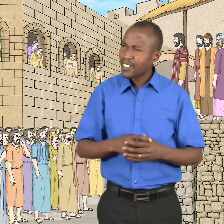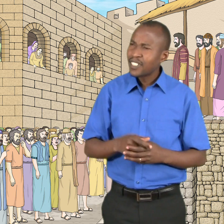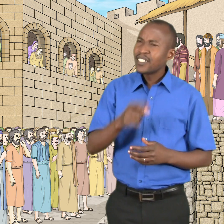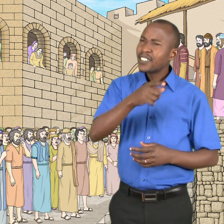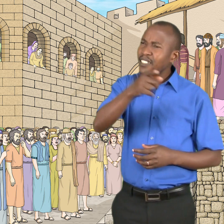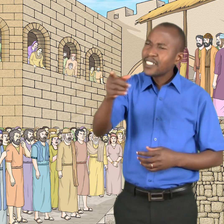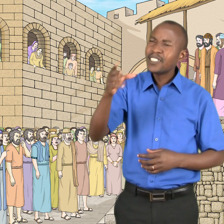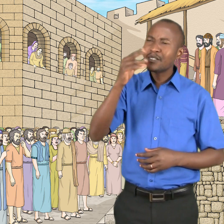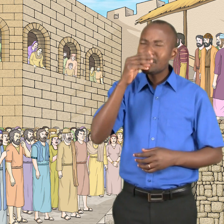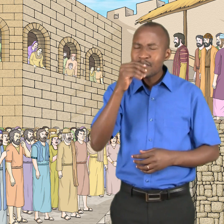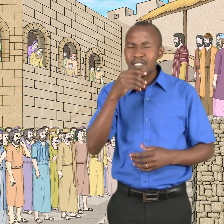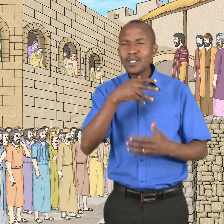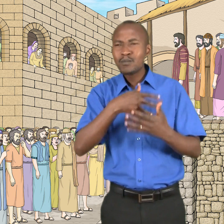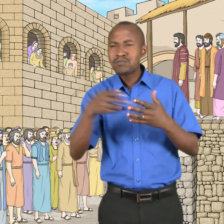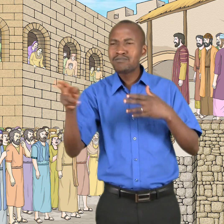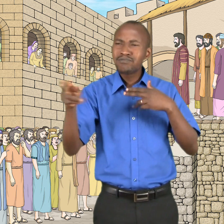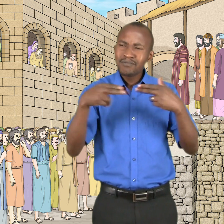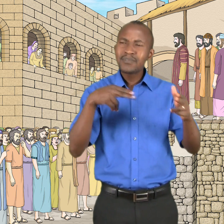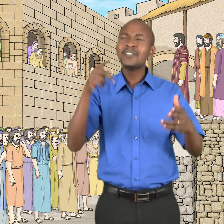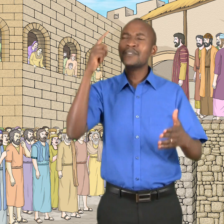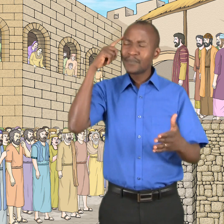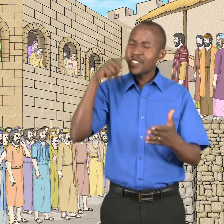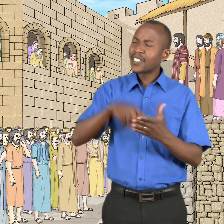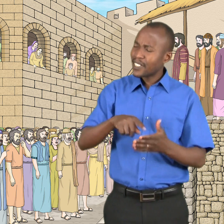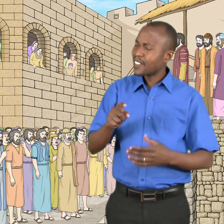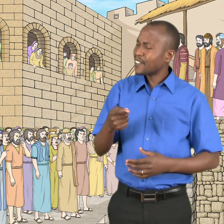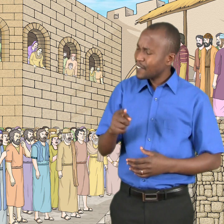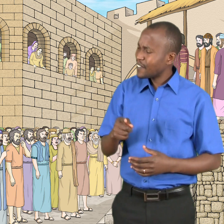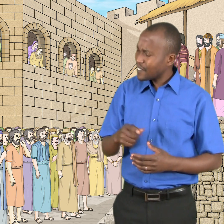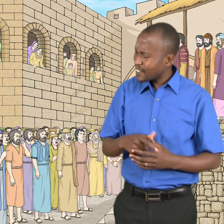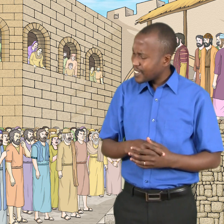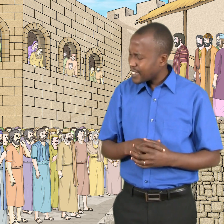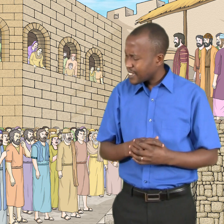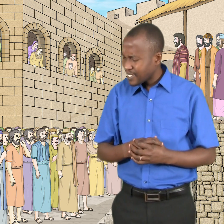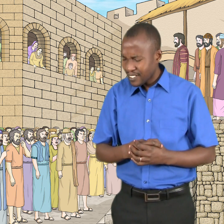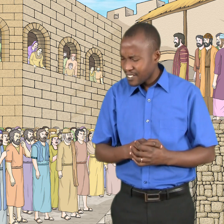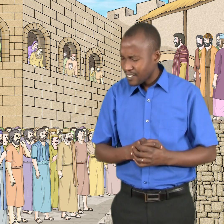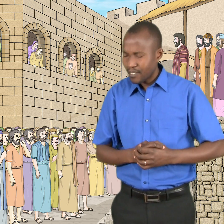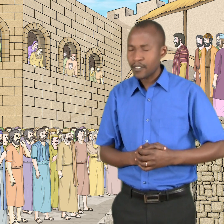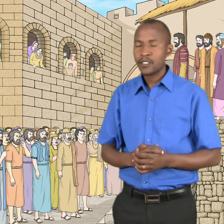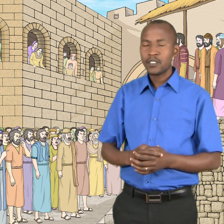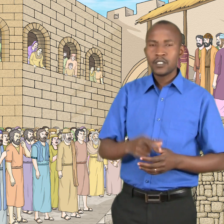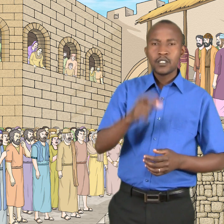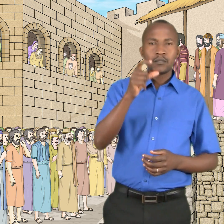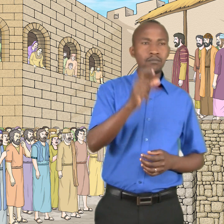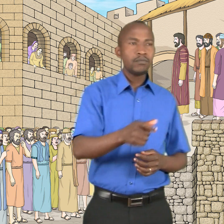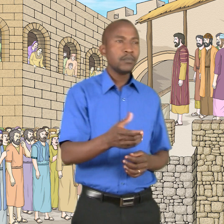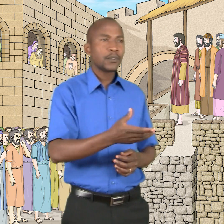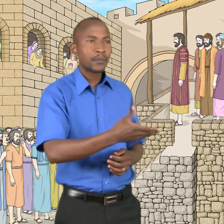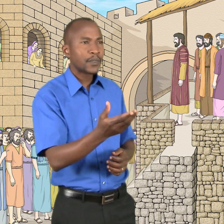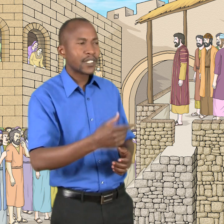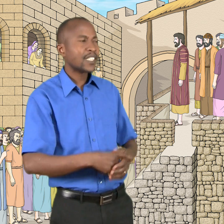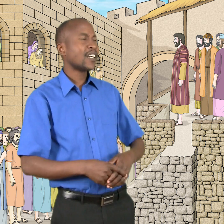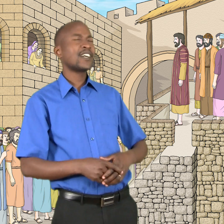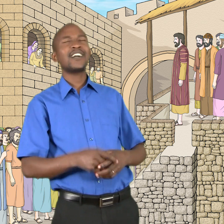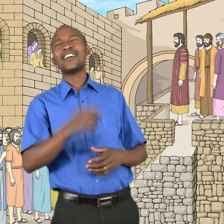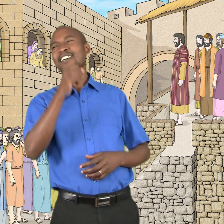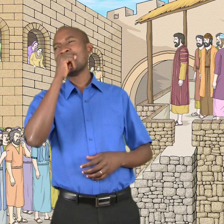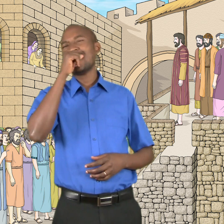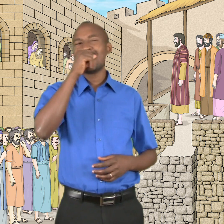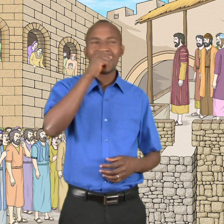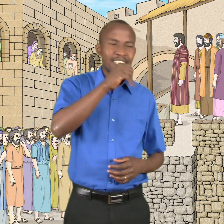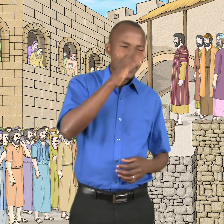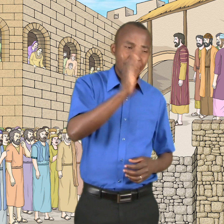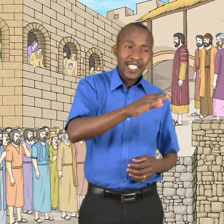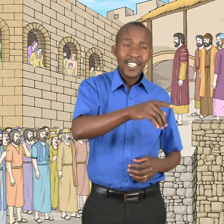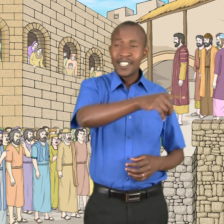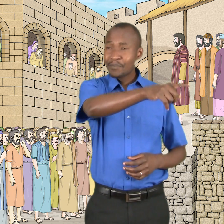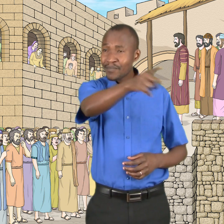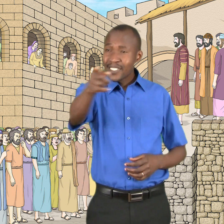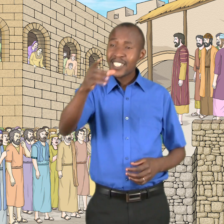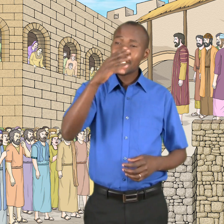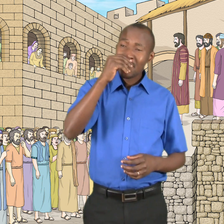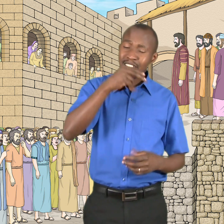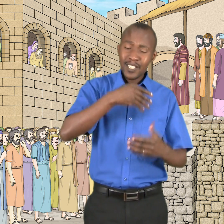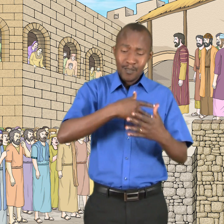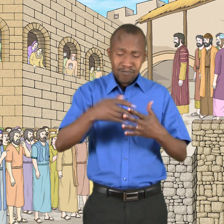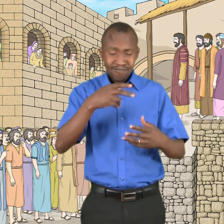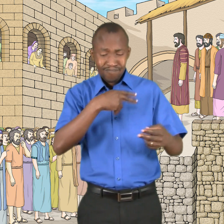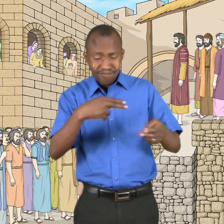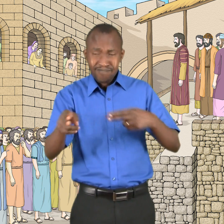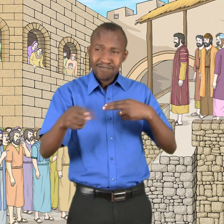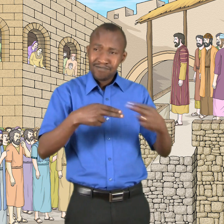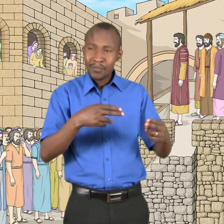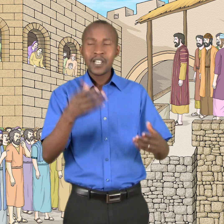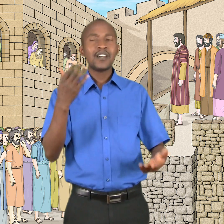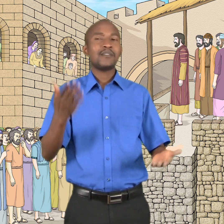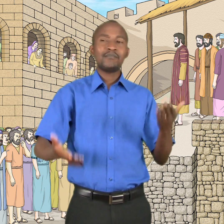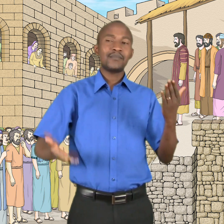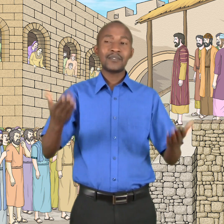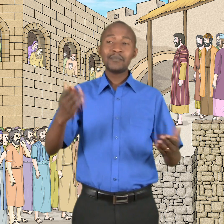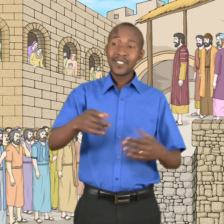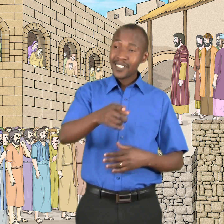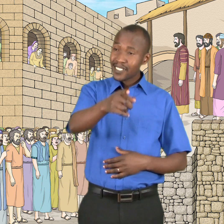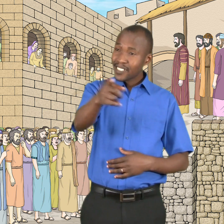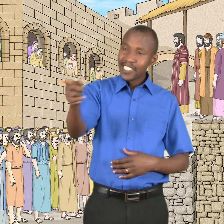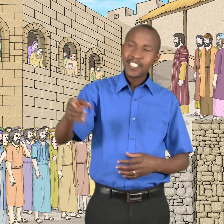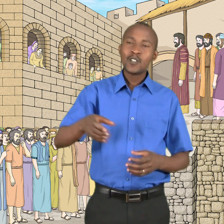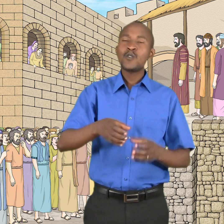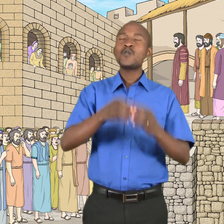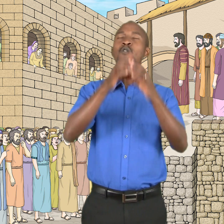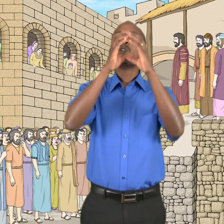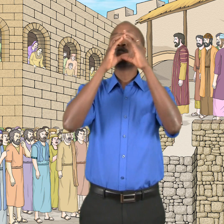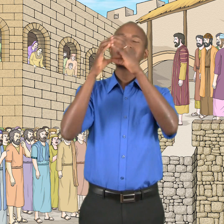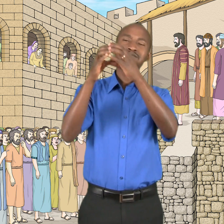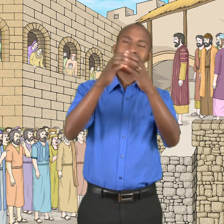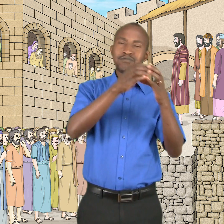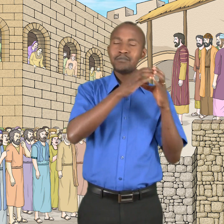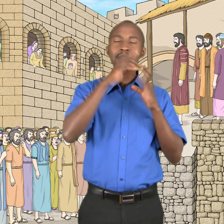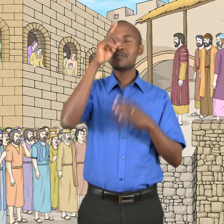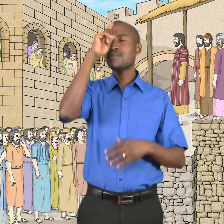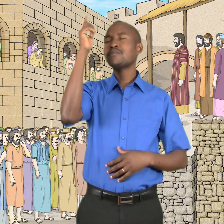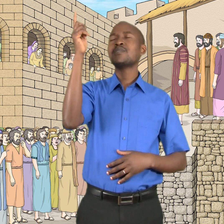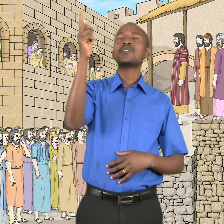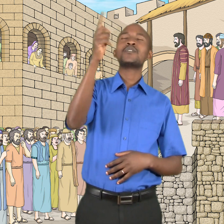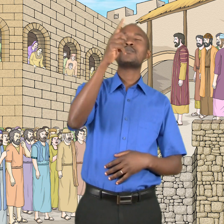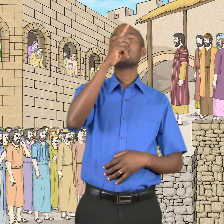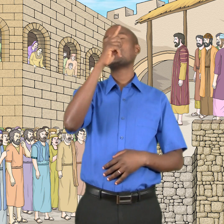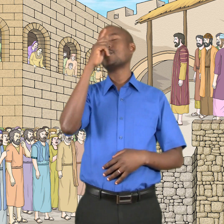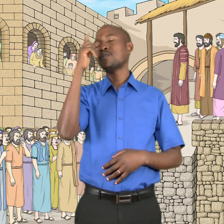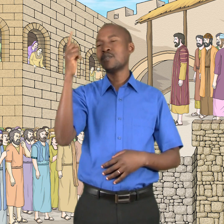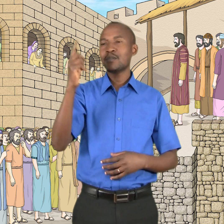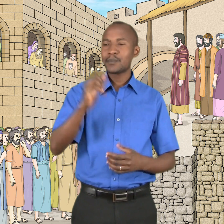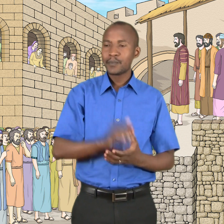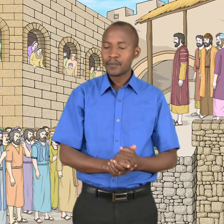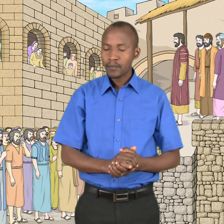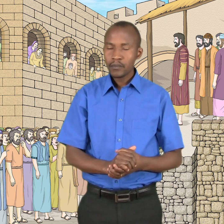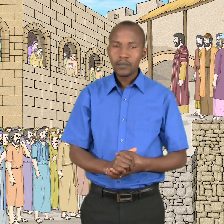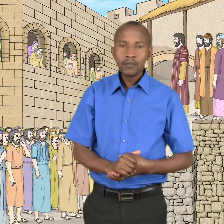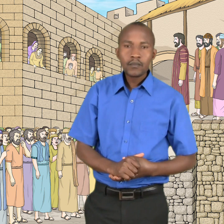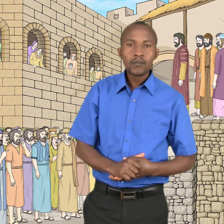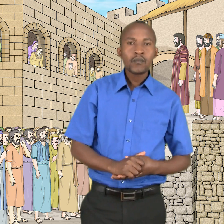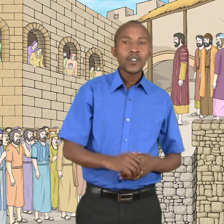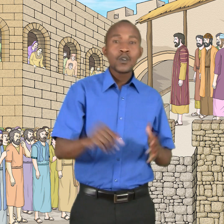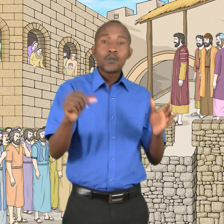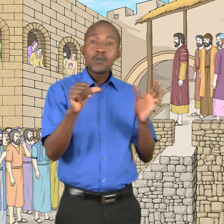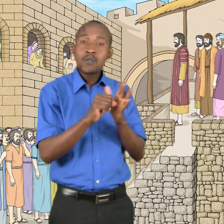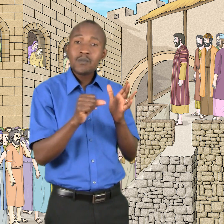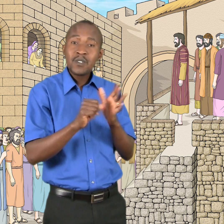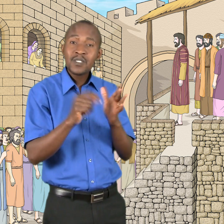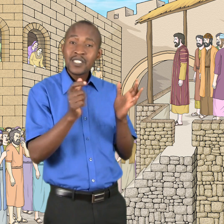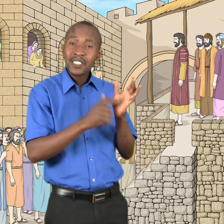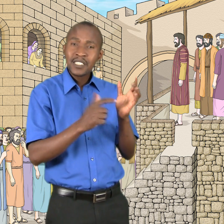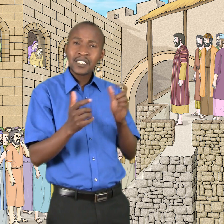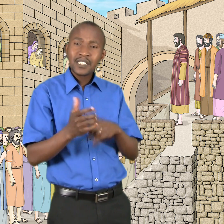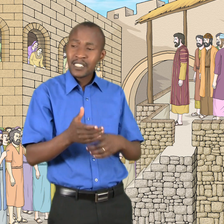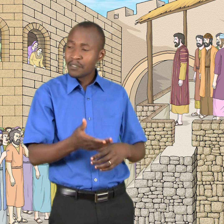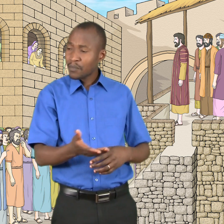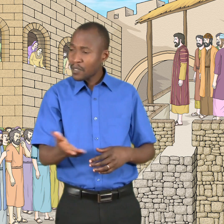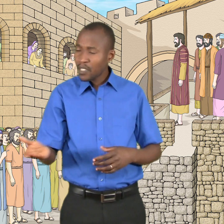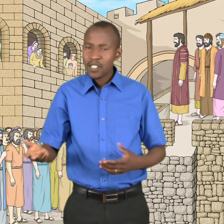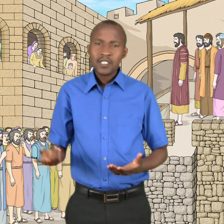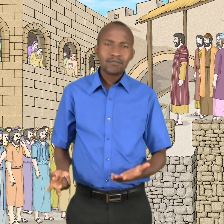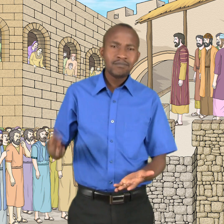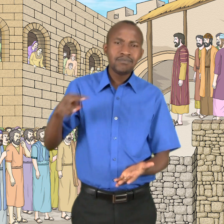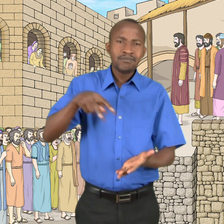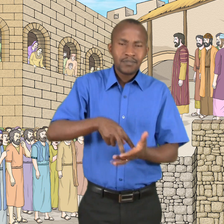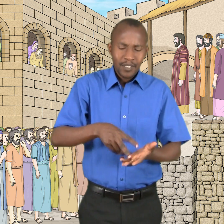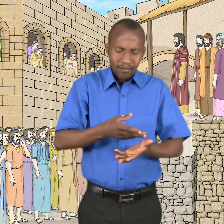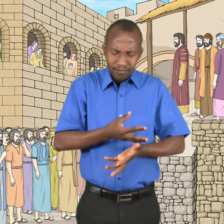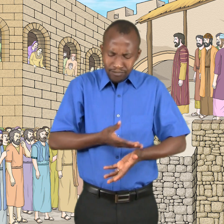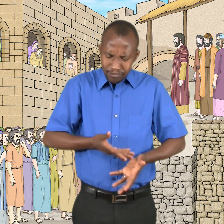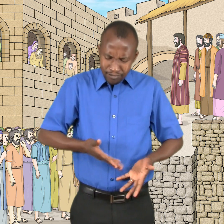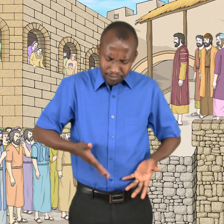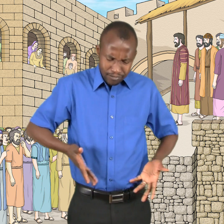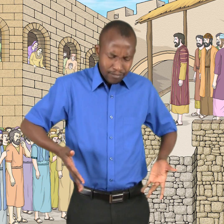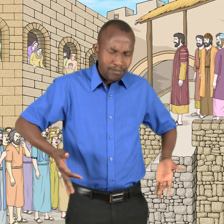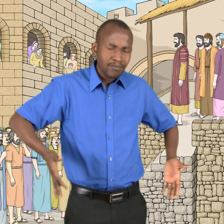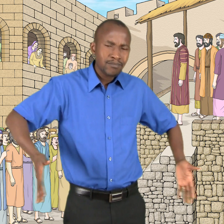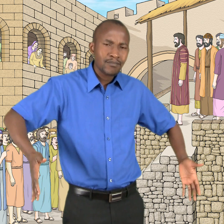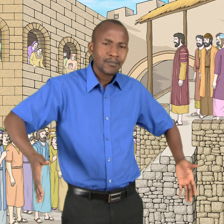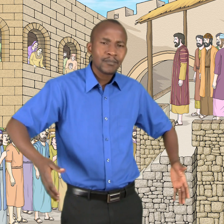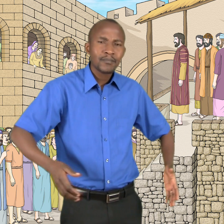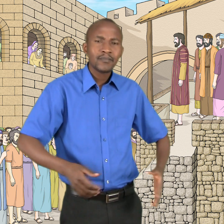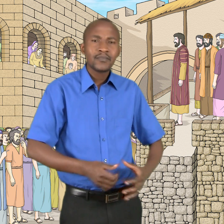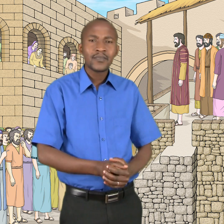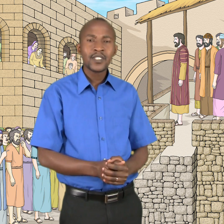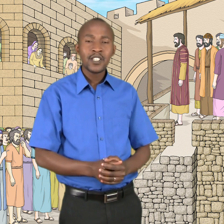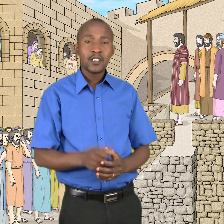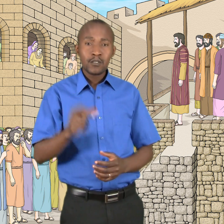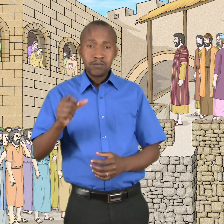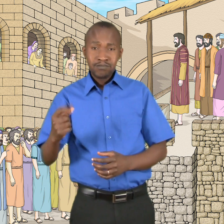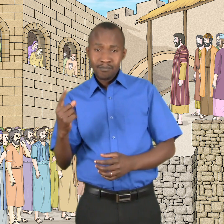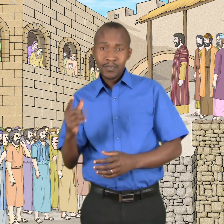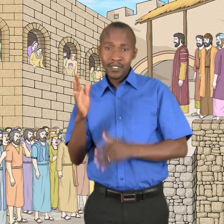Cretans and Arabs—we hear them declaring the wonders of God in our own tongues!” Astounded and perplexed, they asked one another, “What does this mean?”